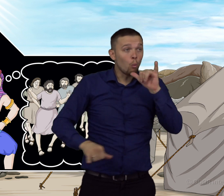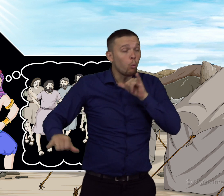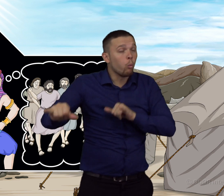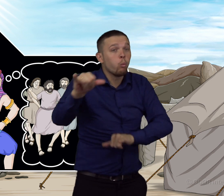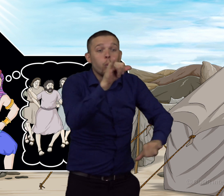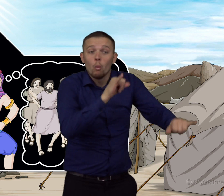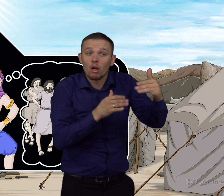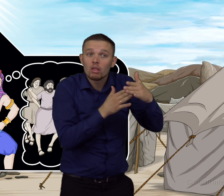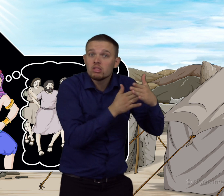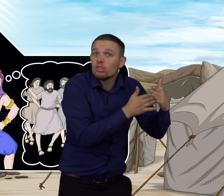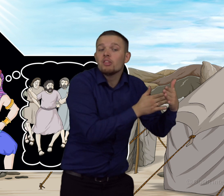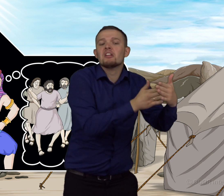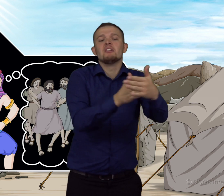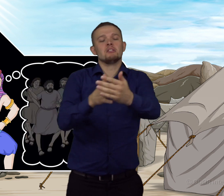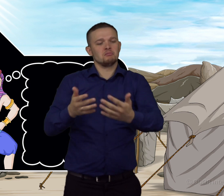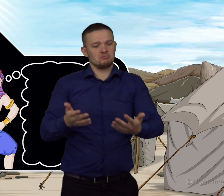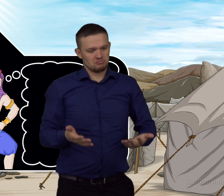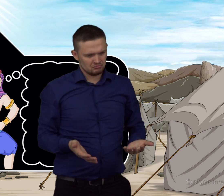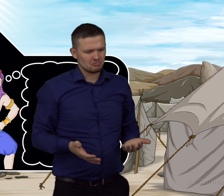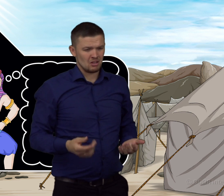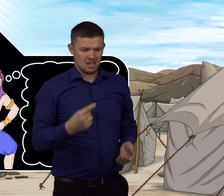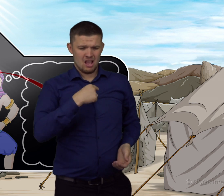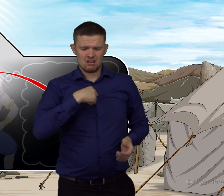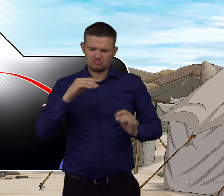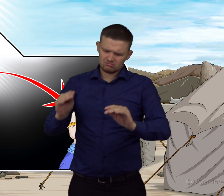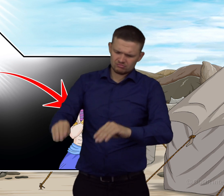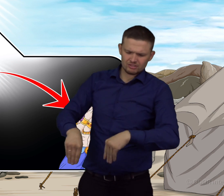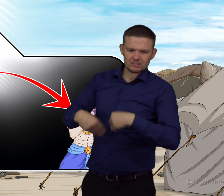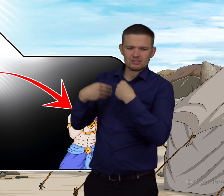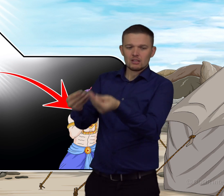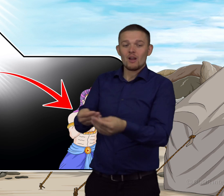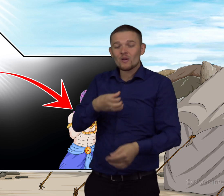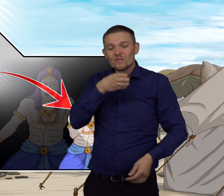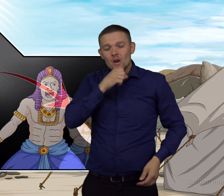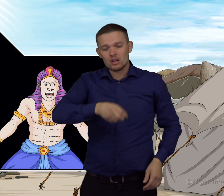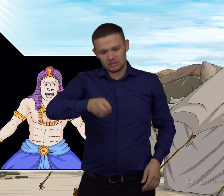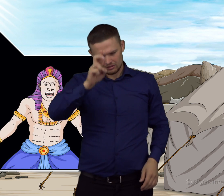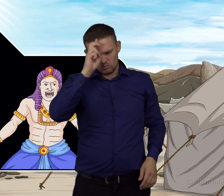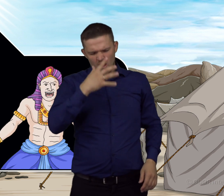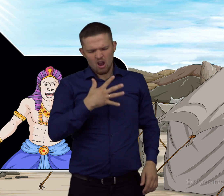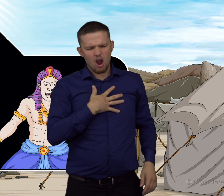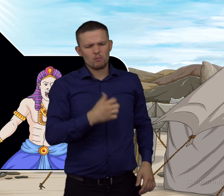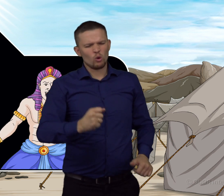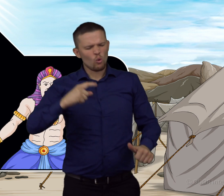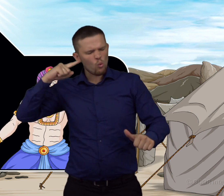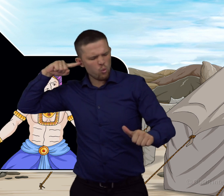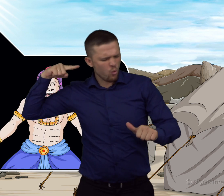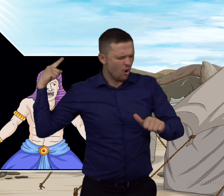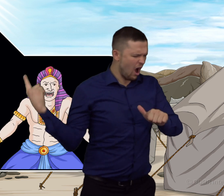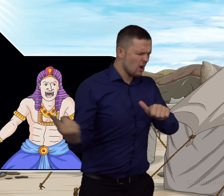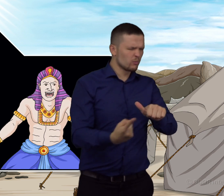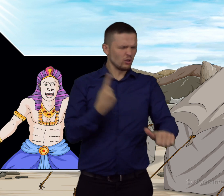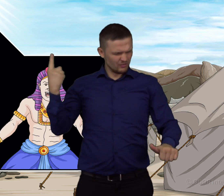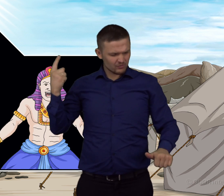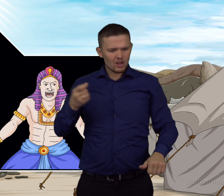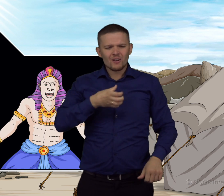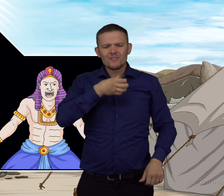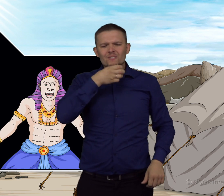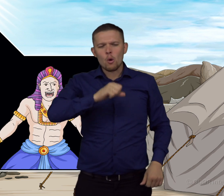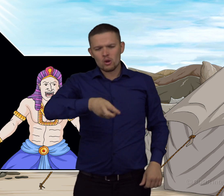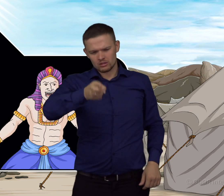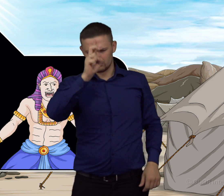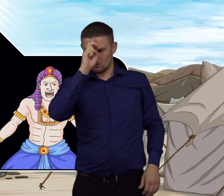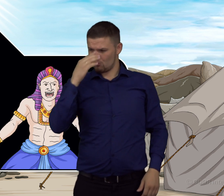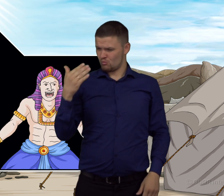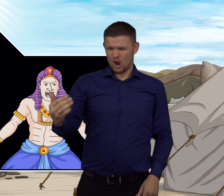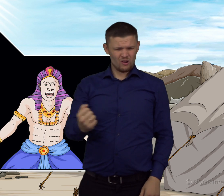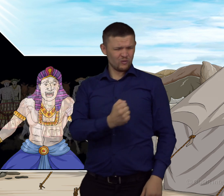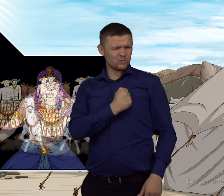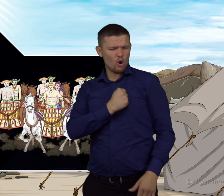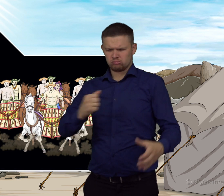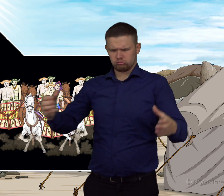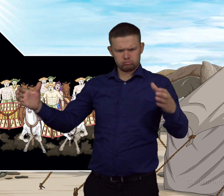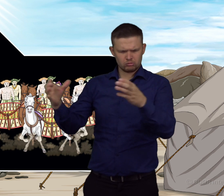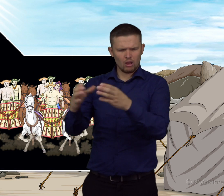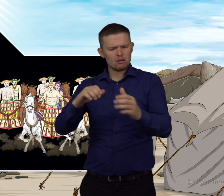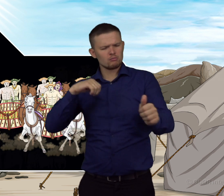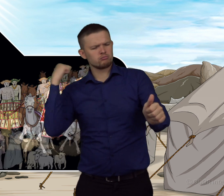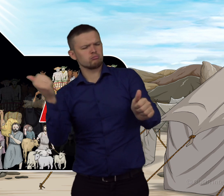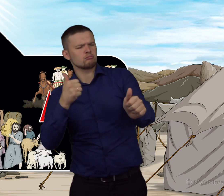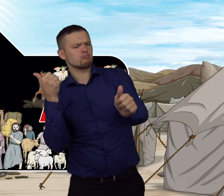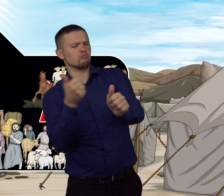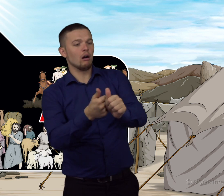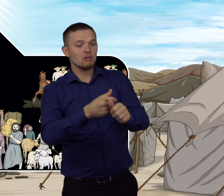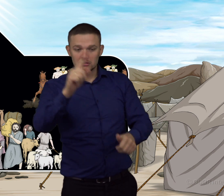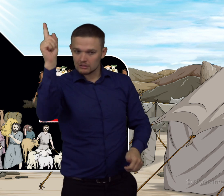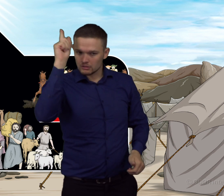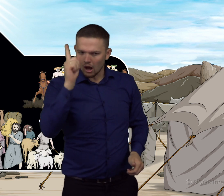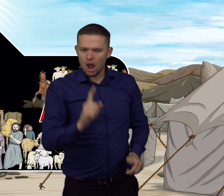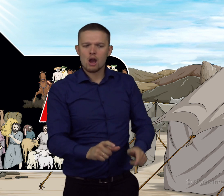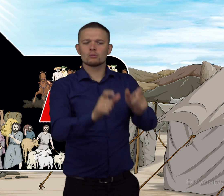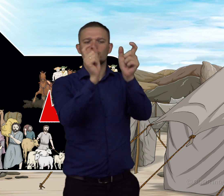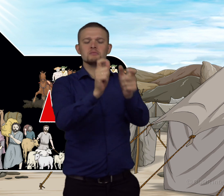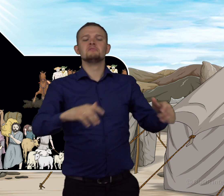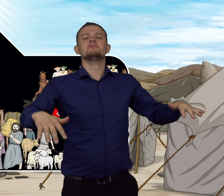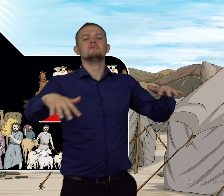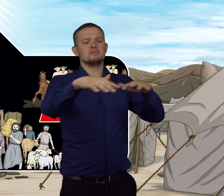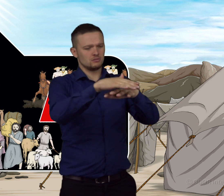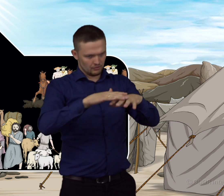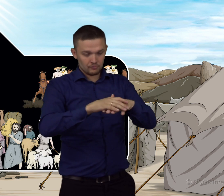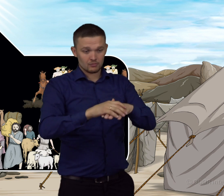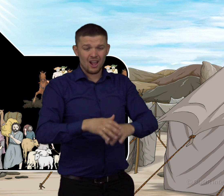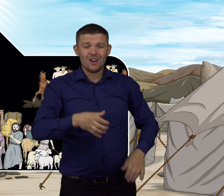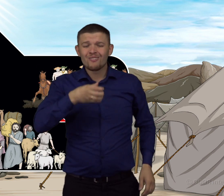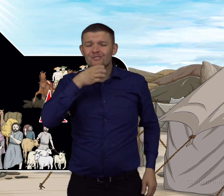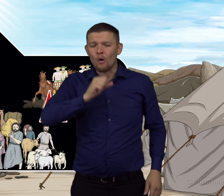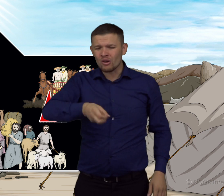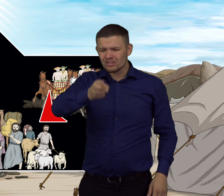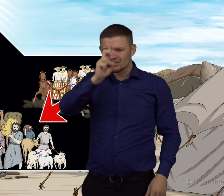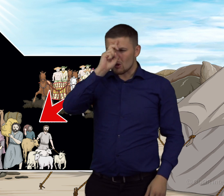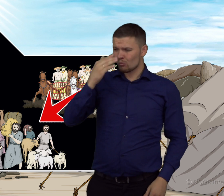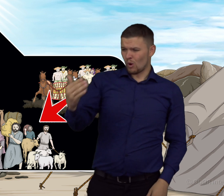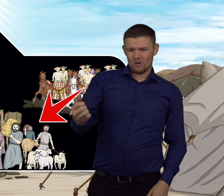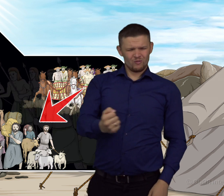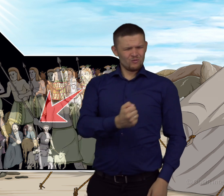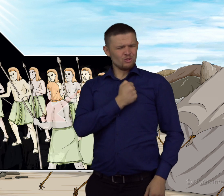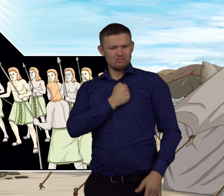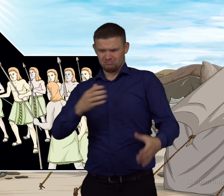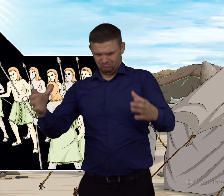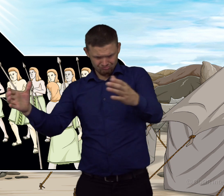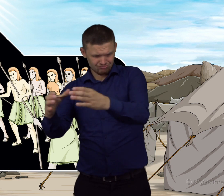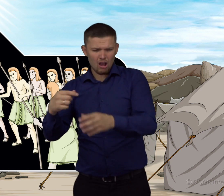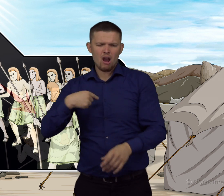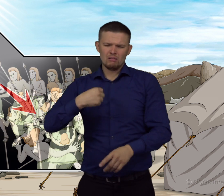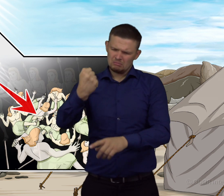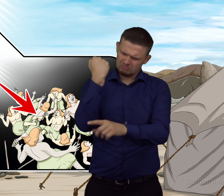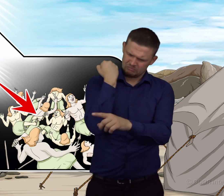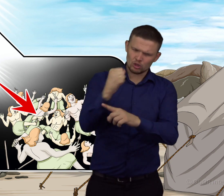And I will harden Pharaoh’s heart so that he will pursue them.